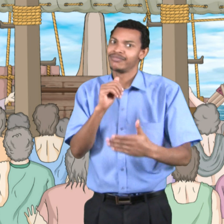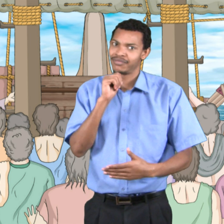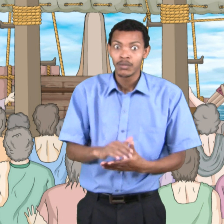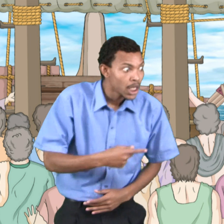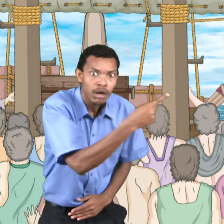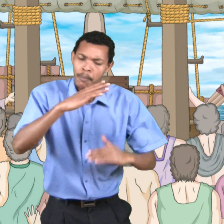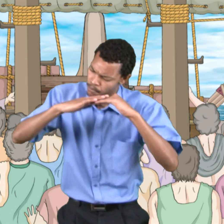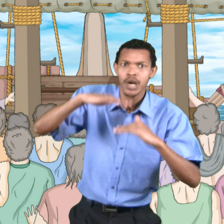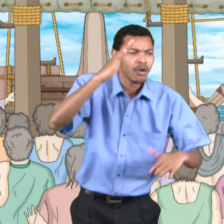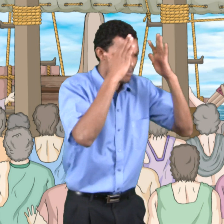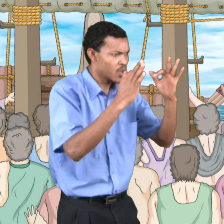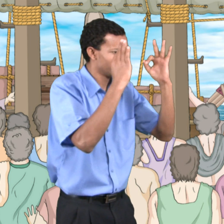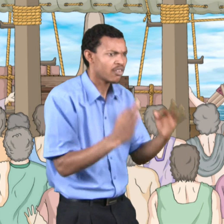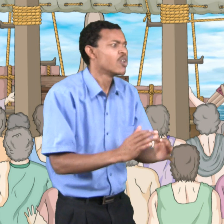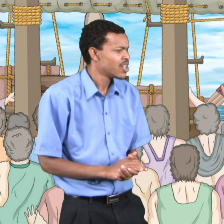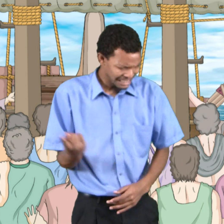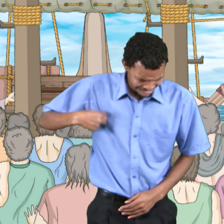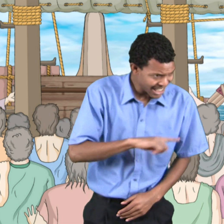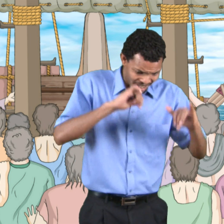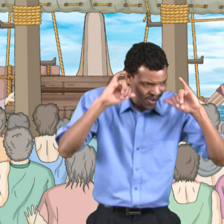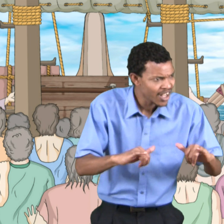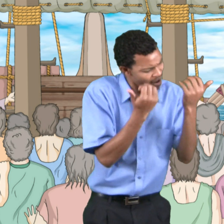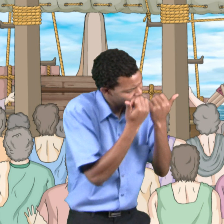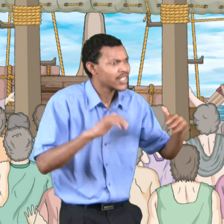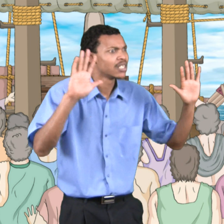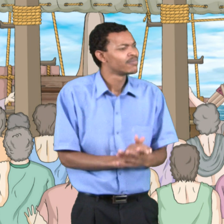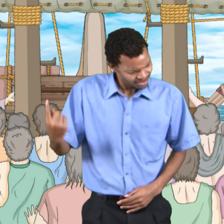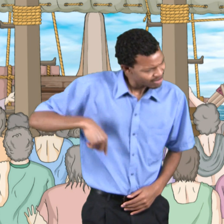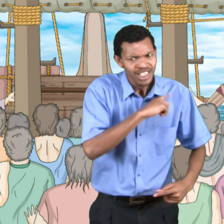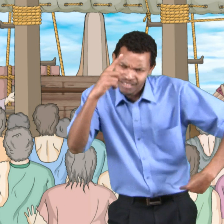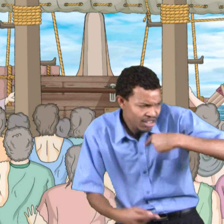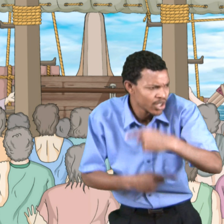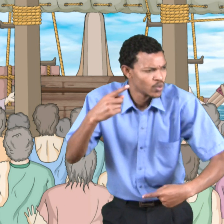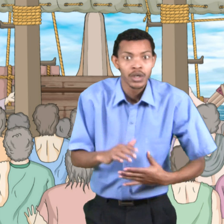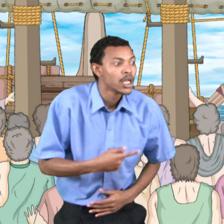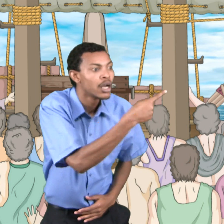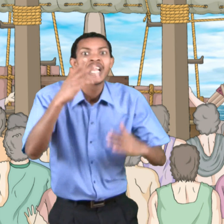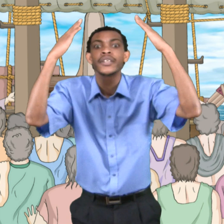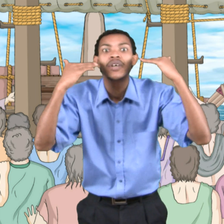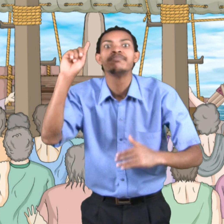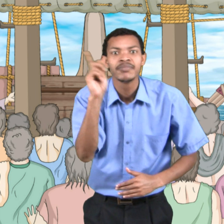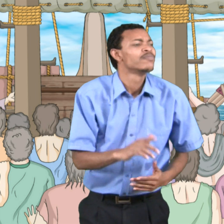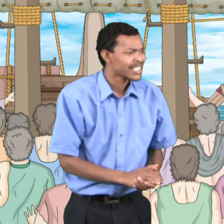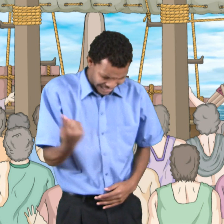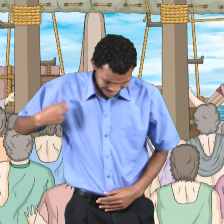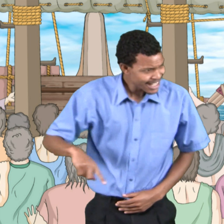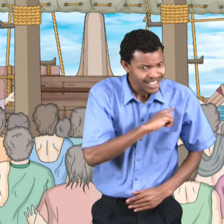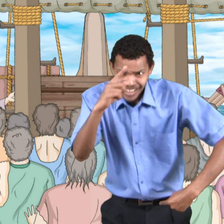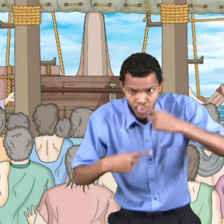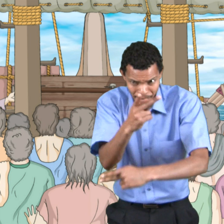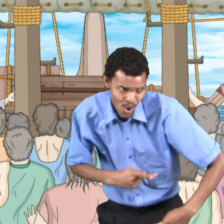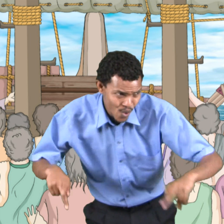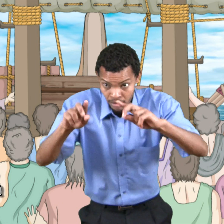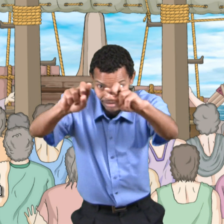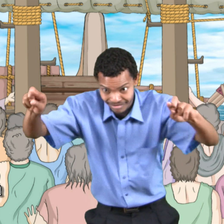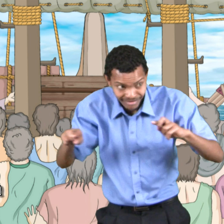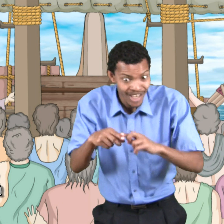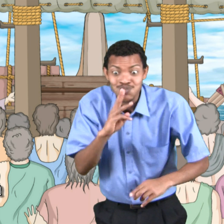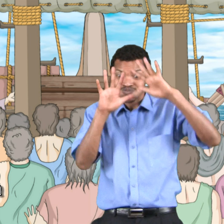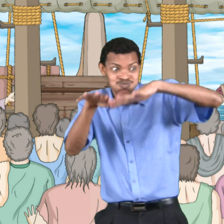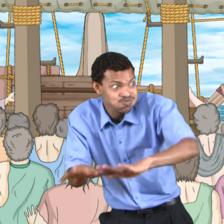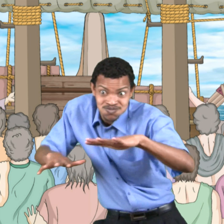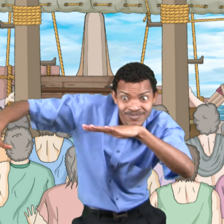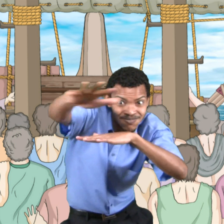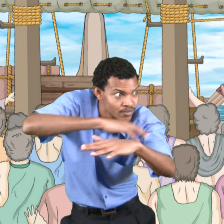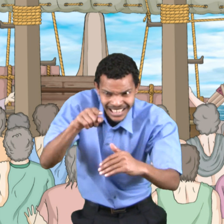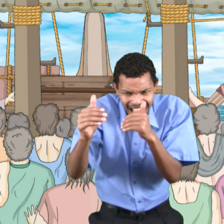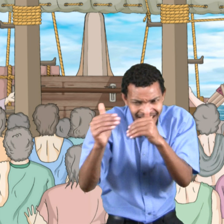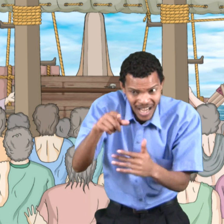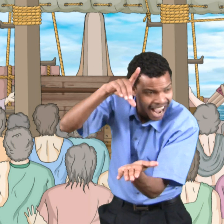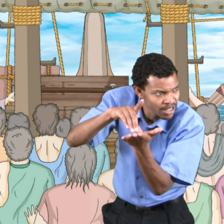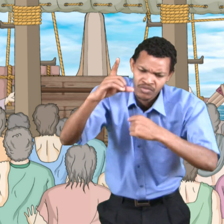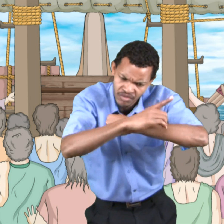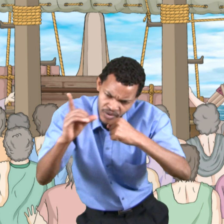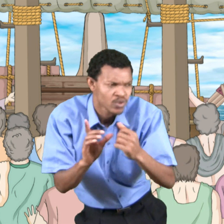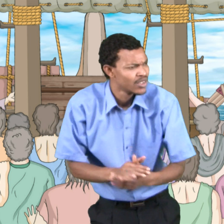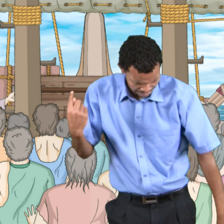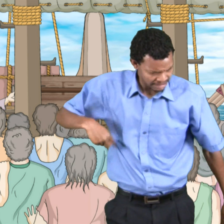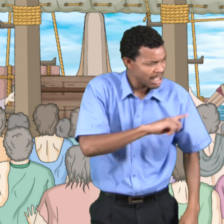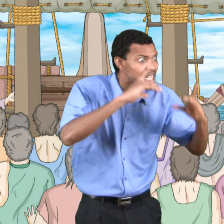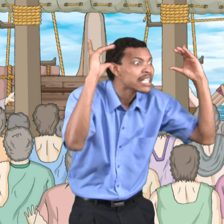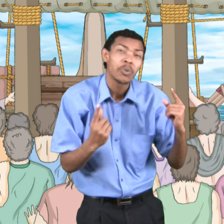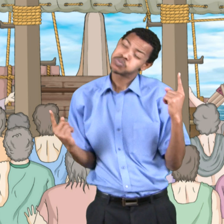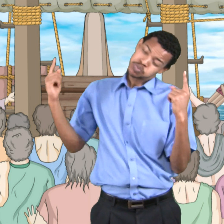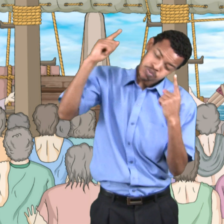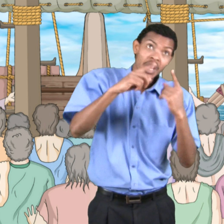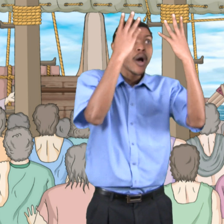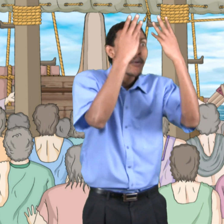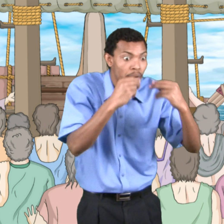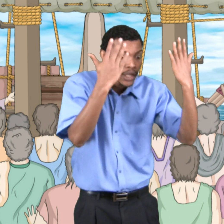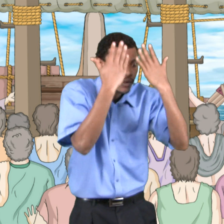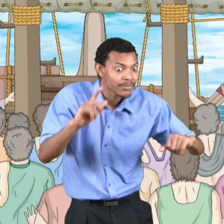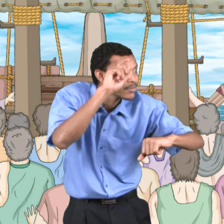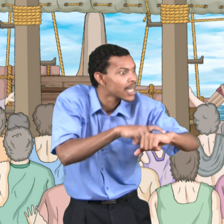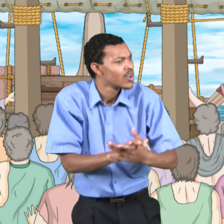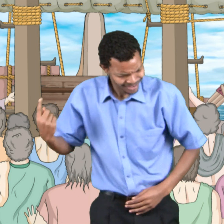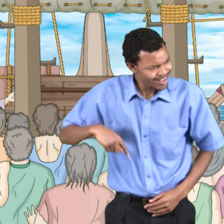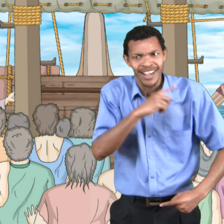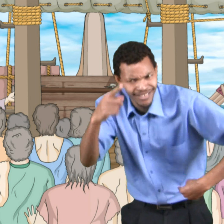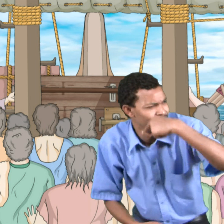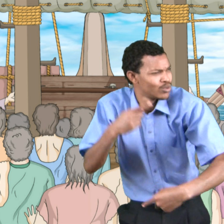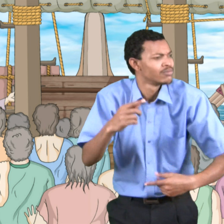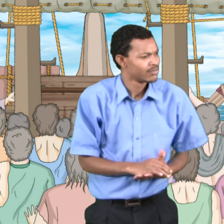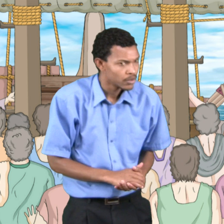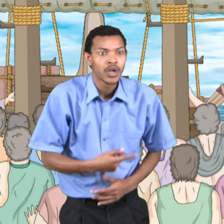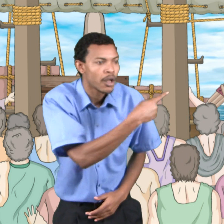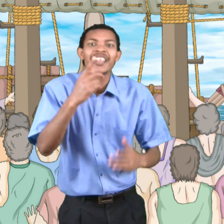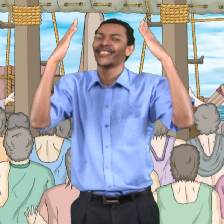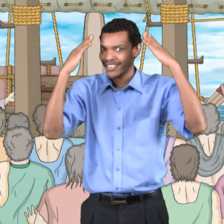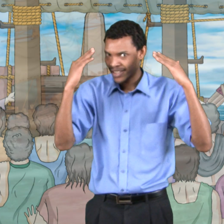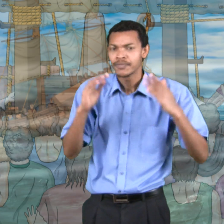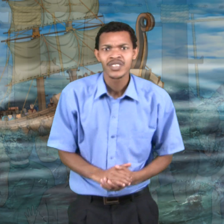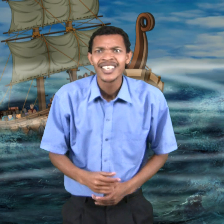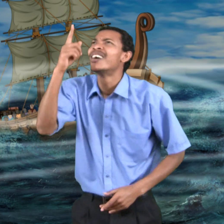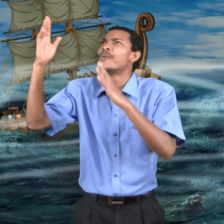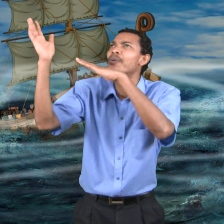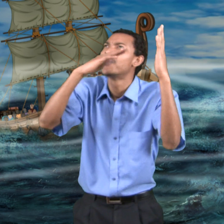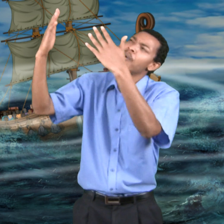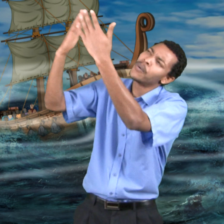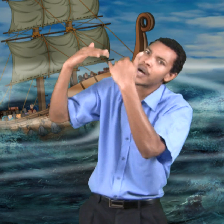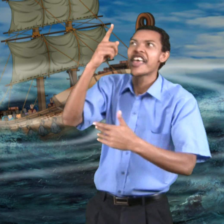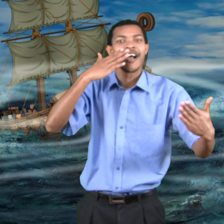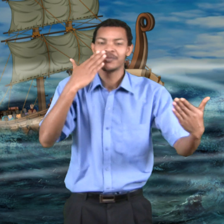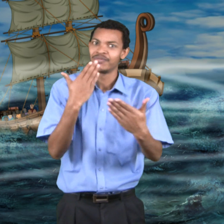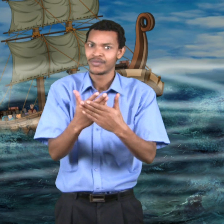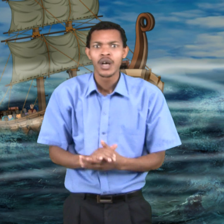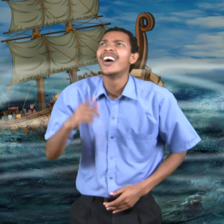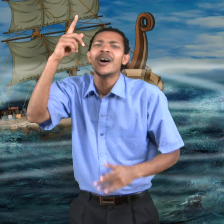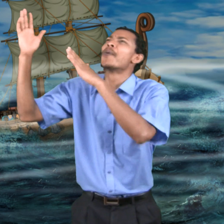Since the harbor was unsuitable to winter in, the majority decided to sail on, if somehow they could reach Phoenix to winter there.